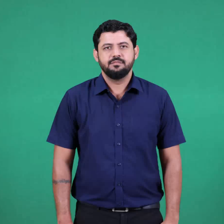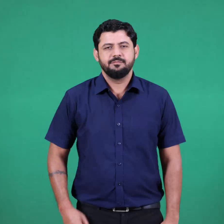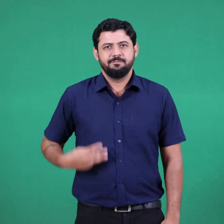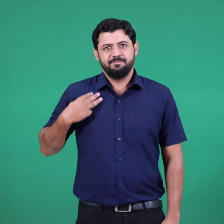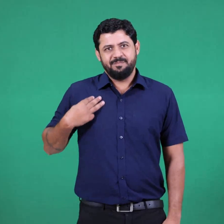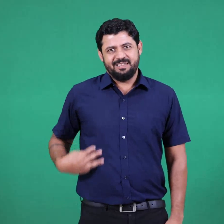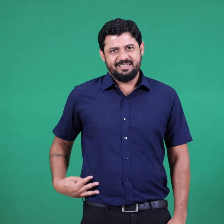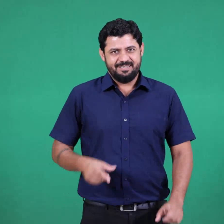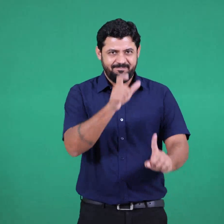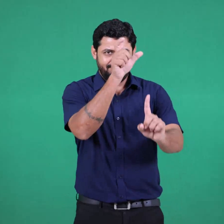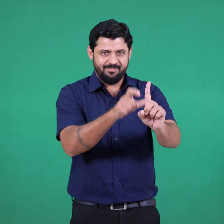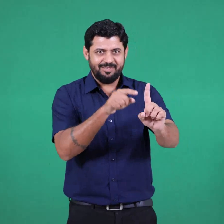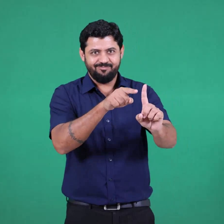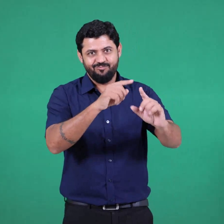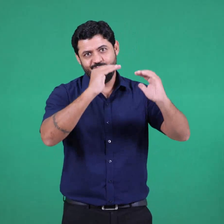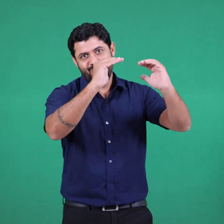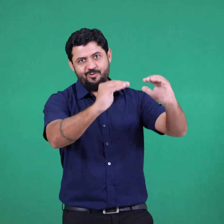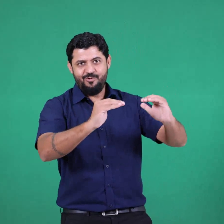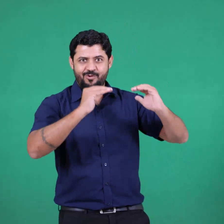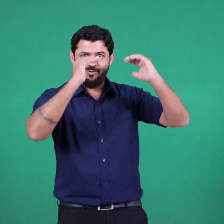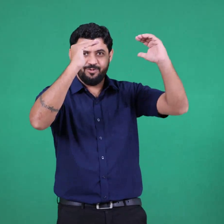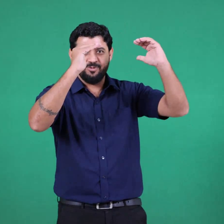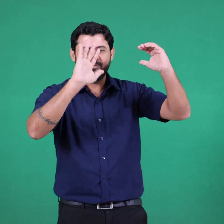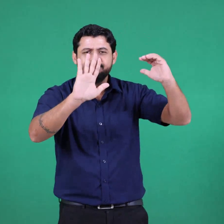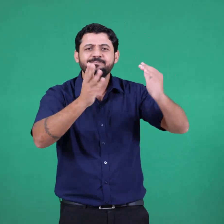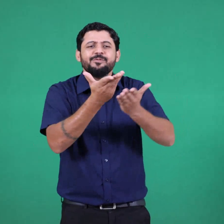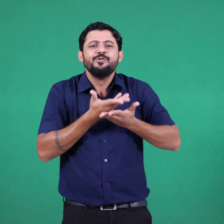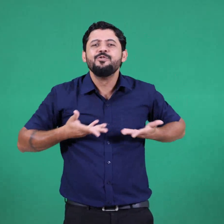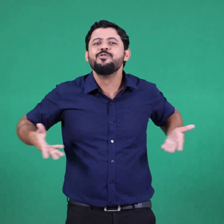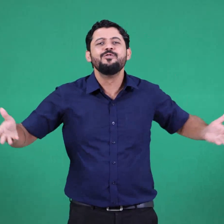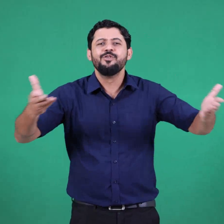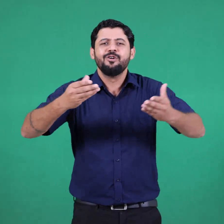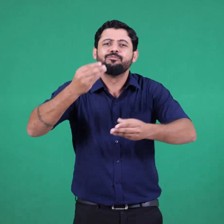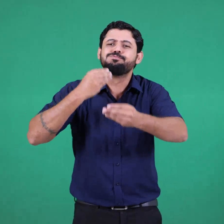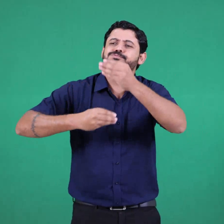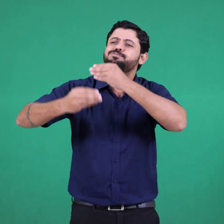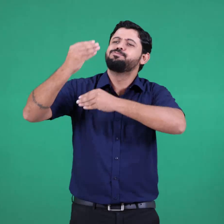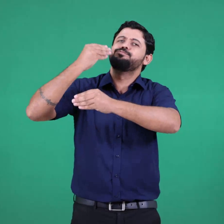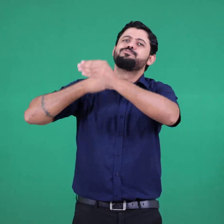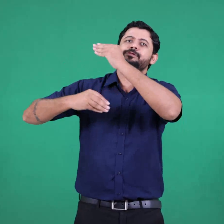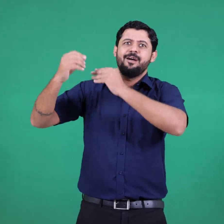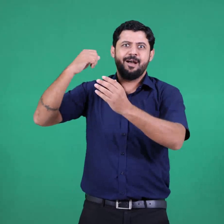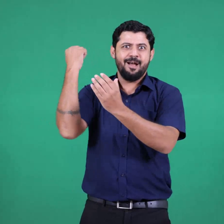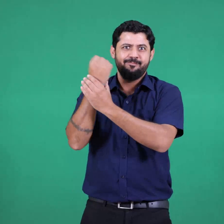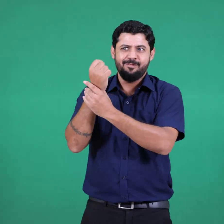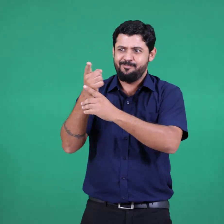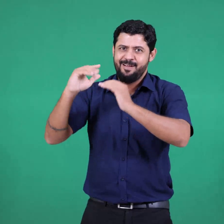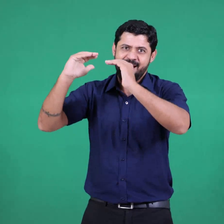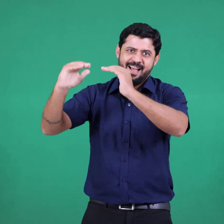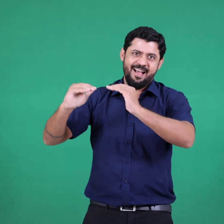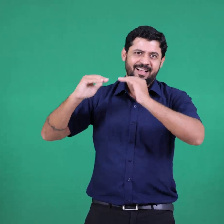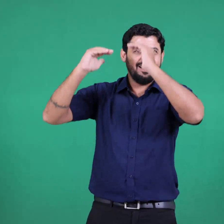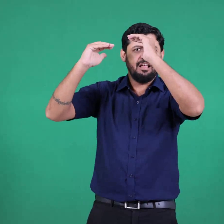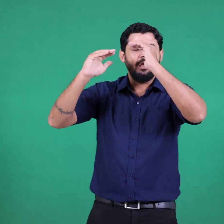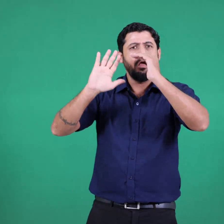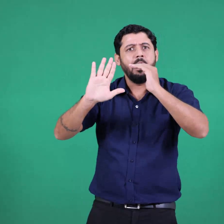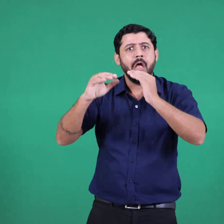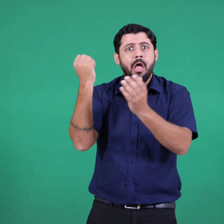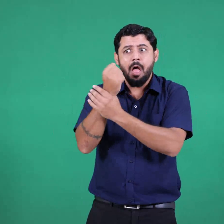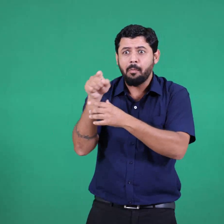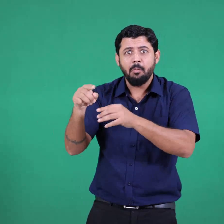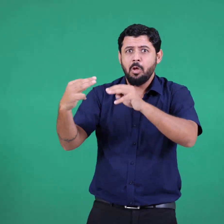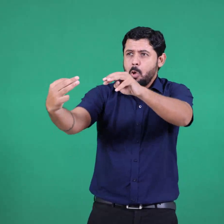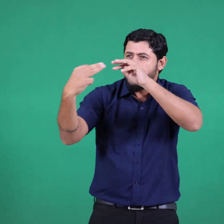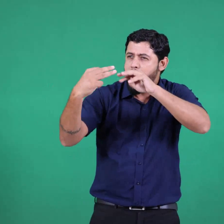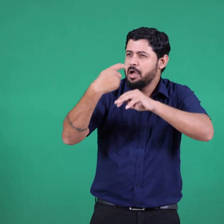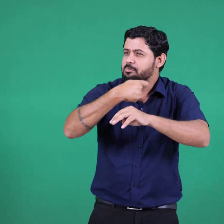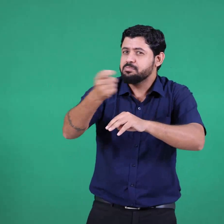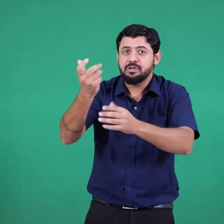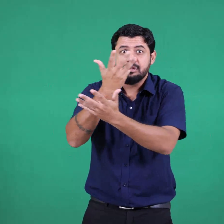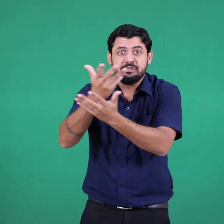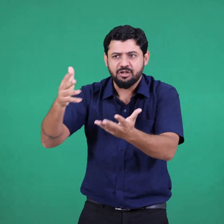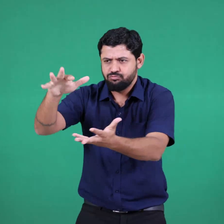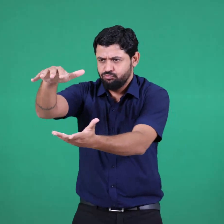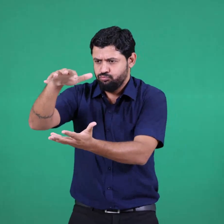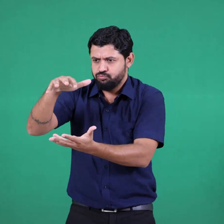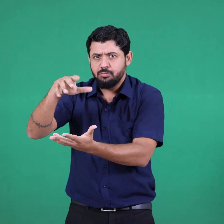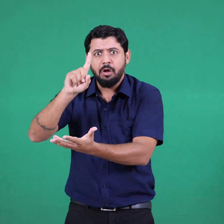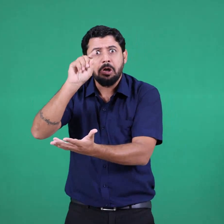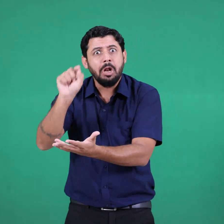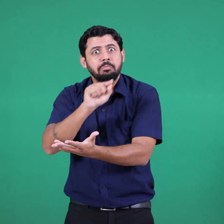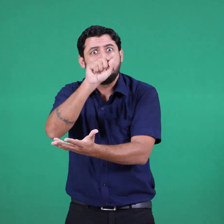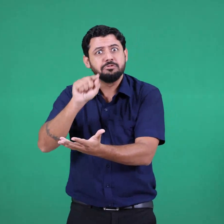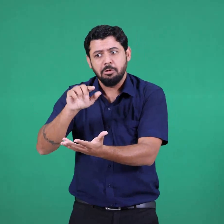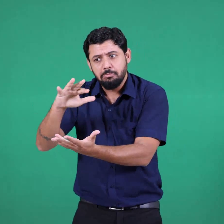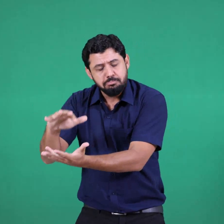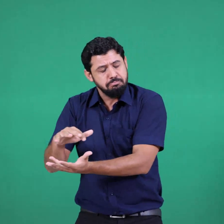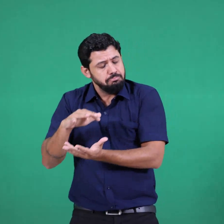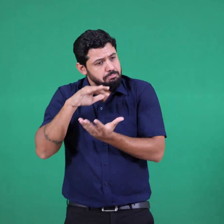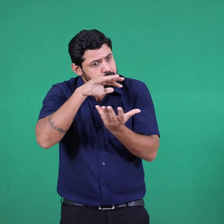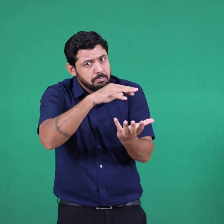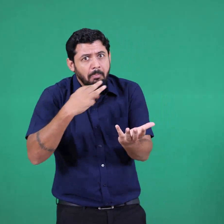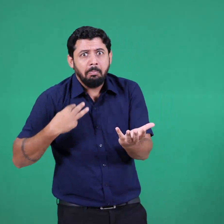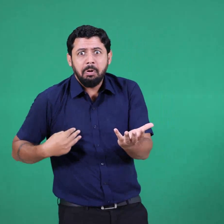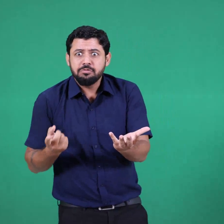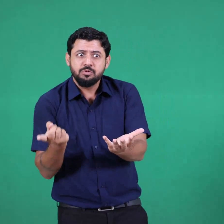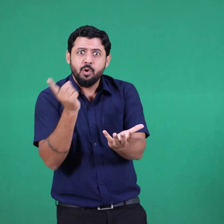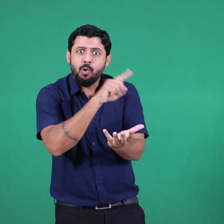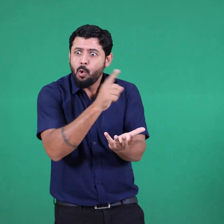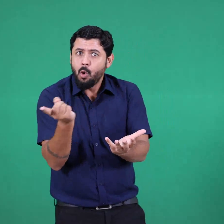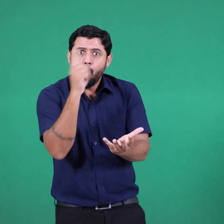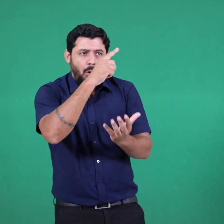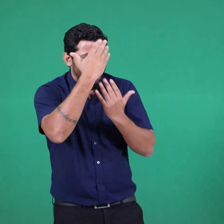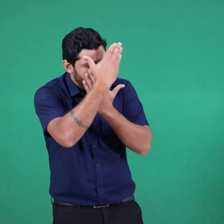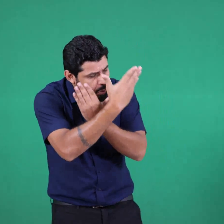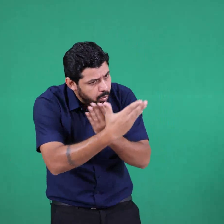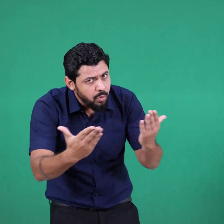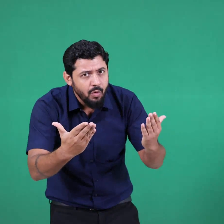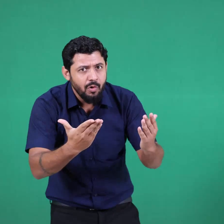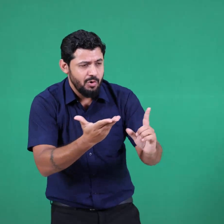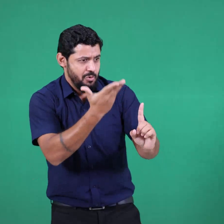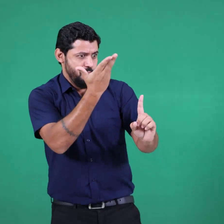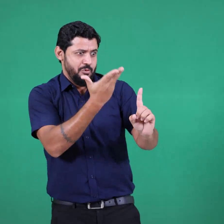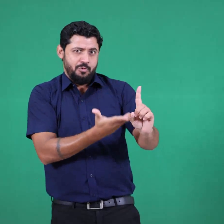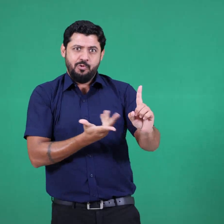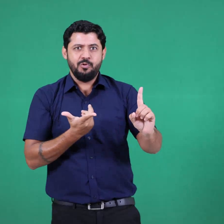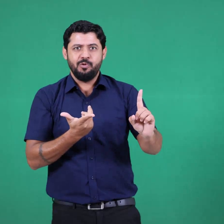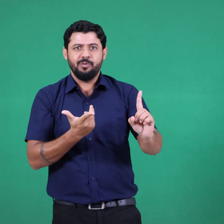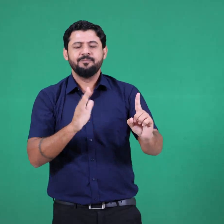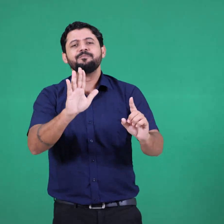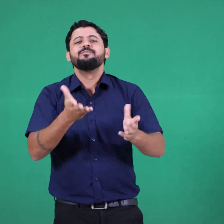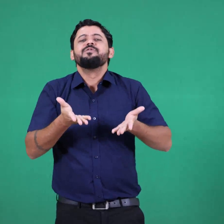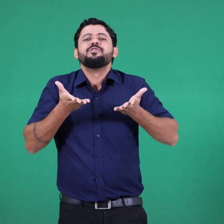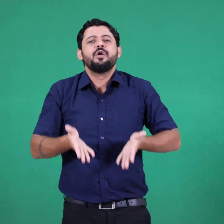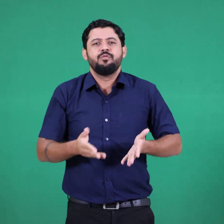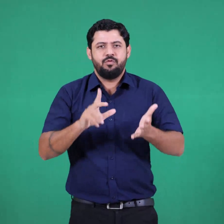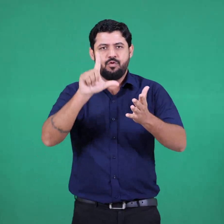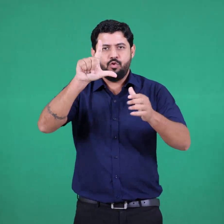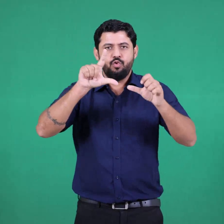Consider how great Melchizedek was: Even the patriarch Abraham gave him a tenth of the plunder.